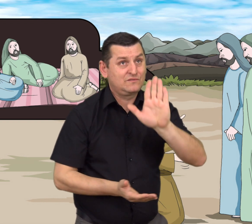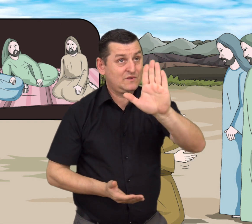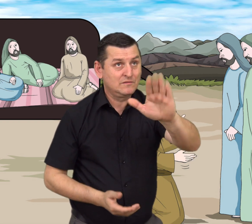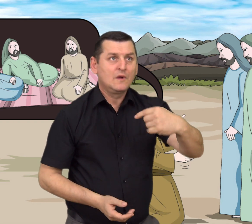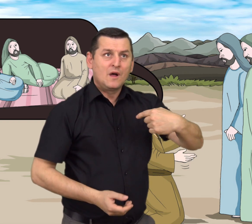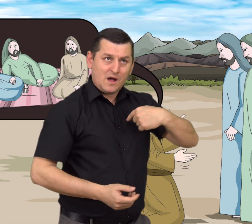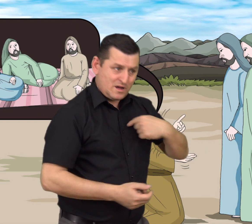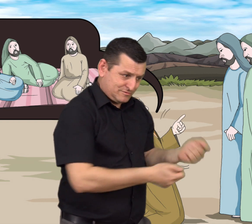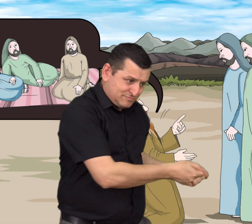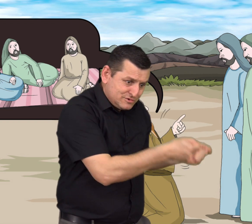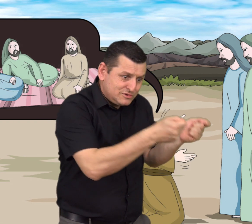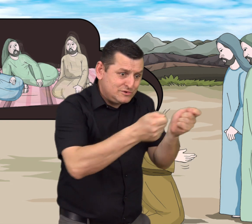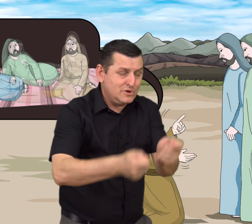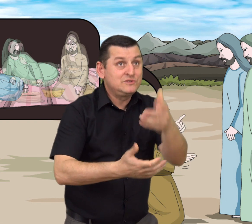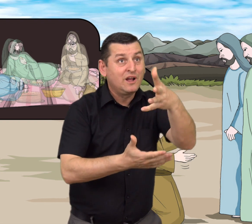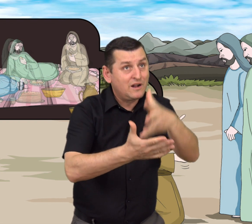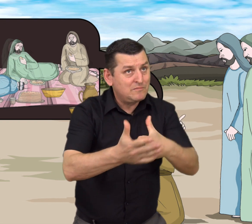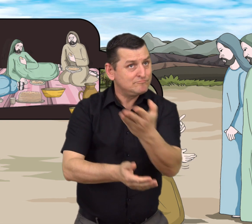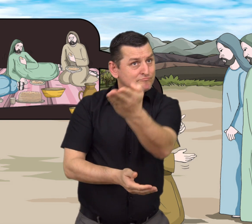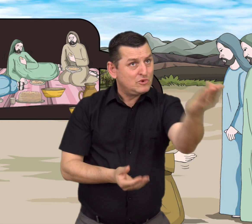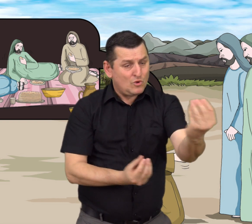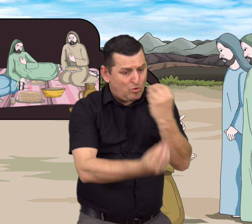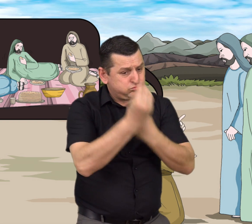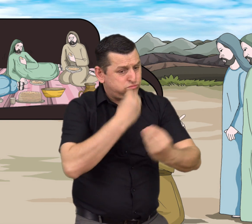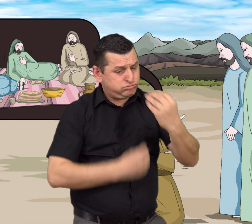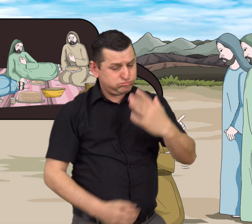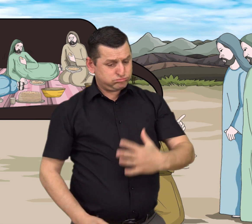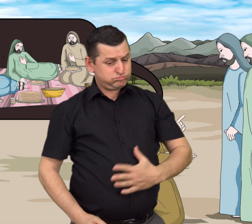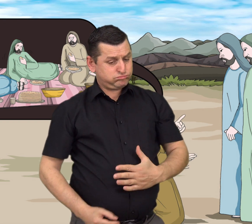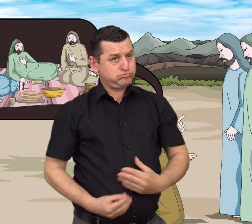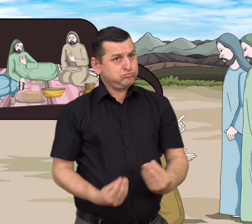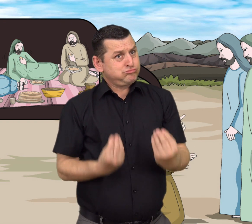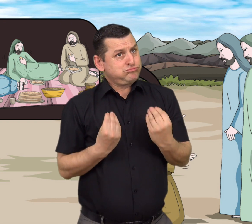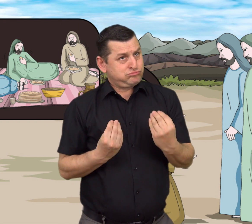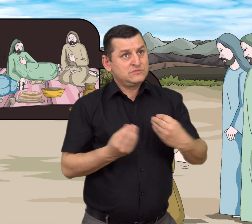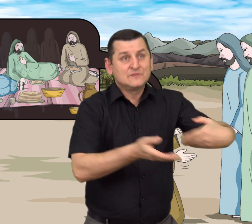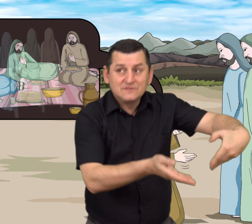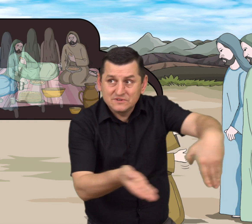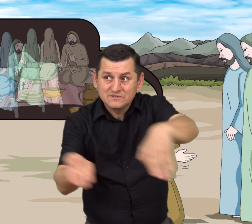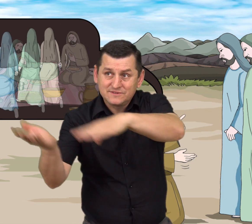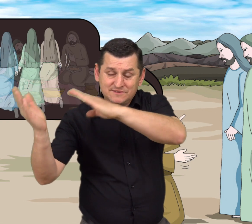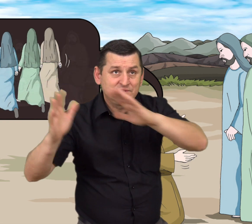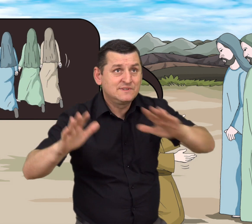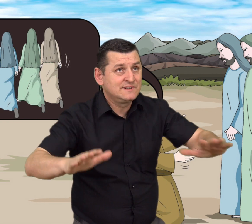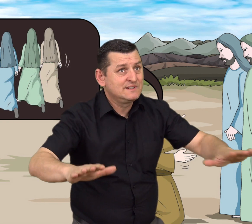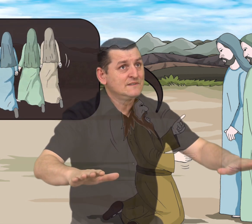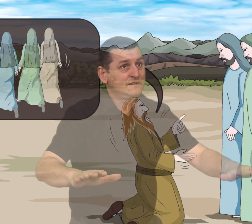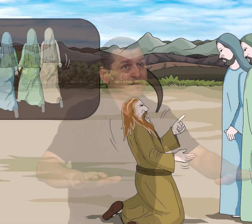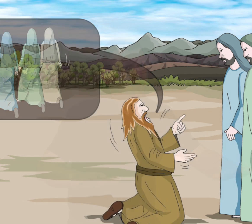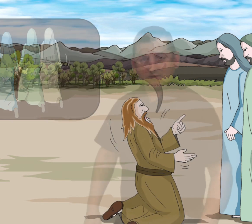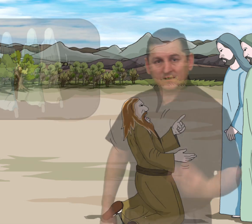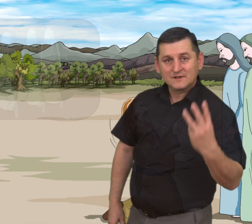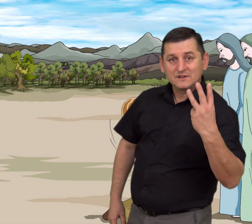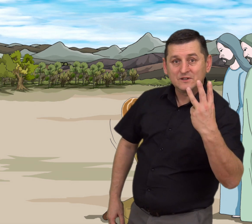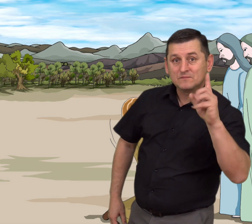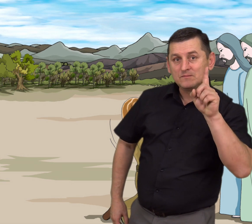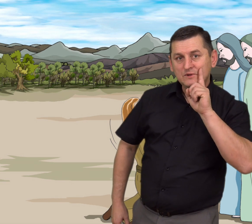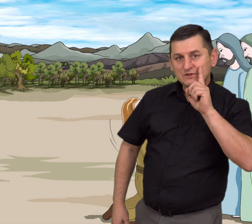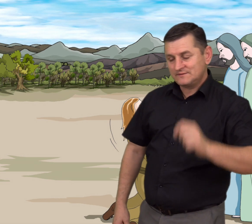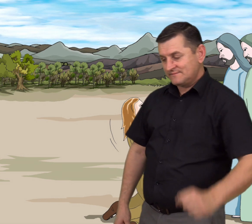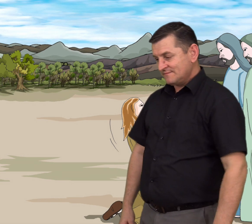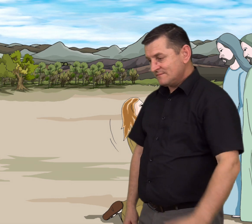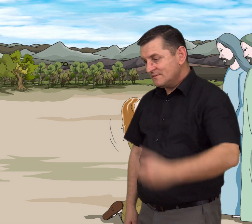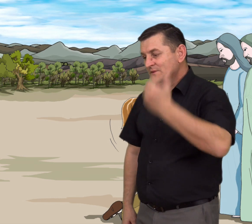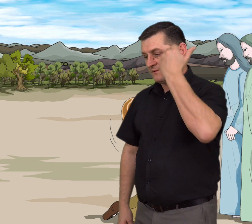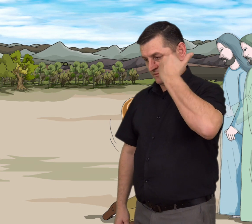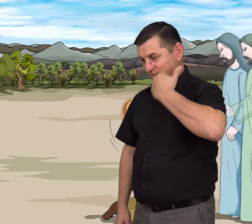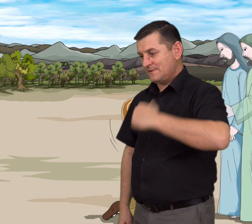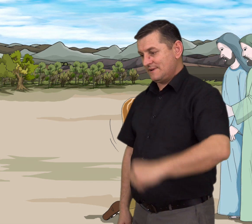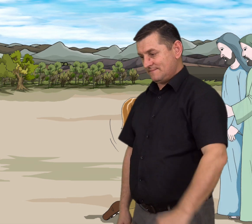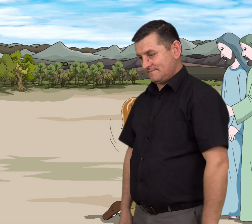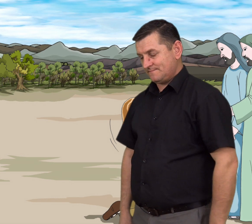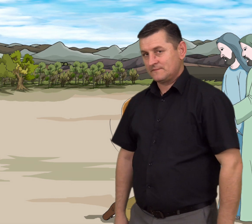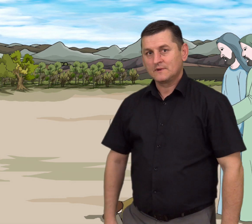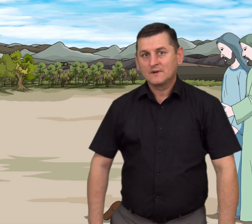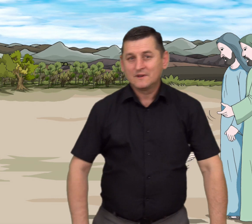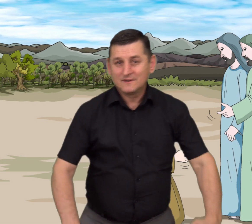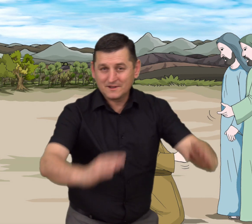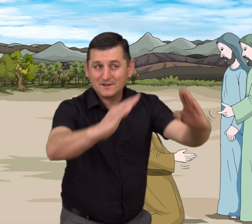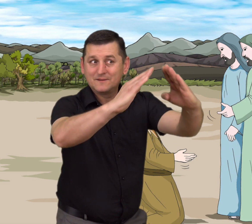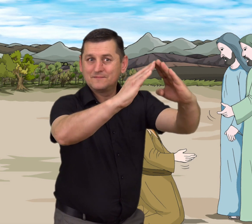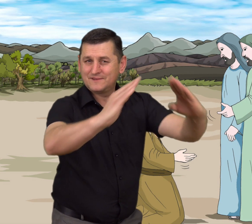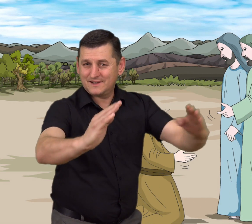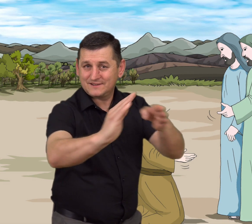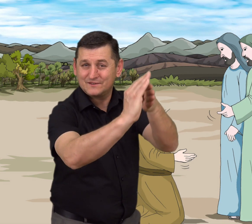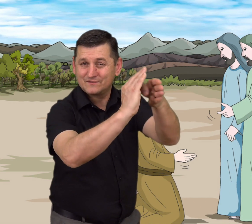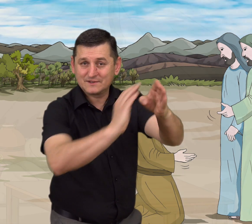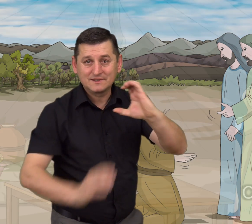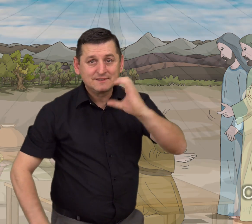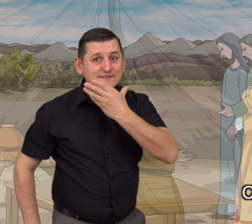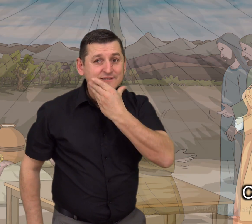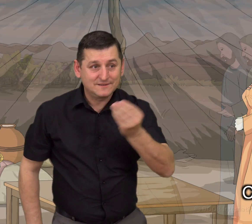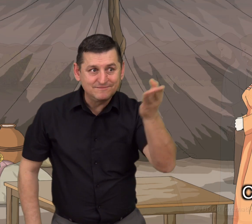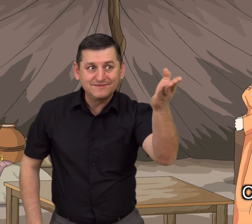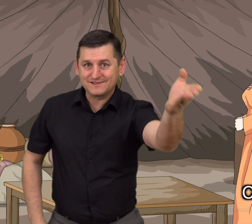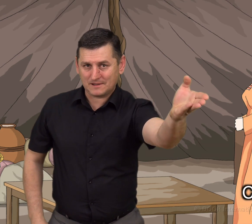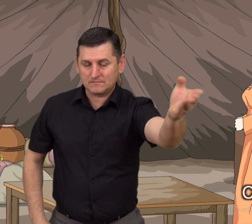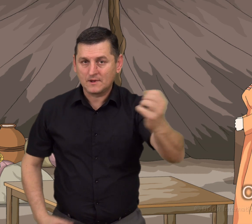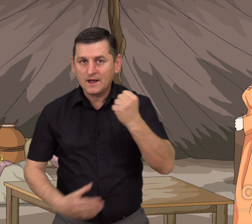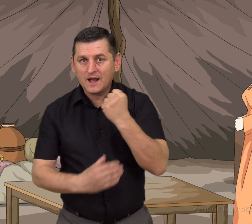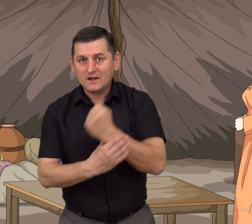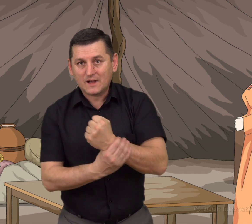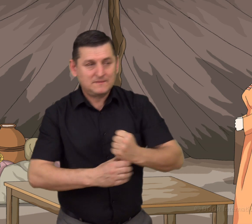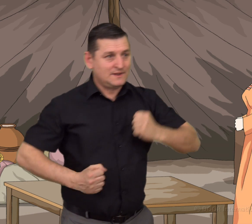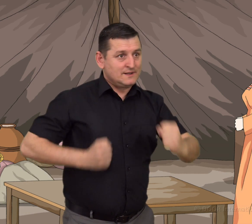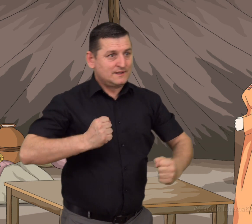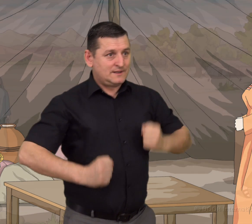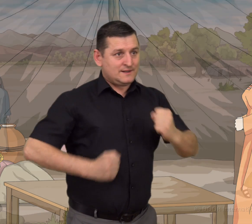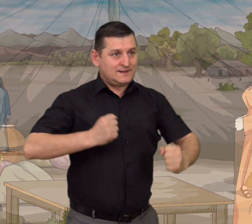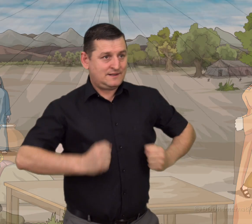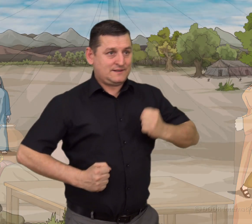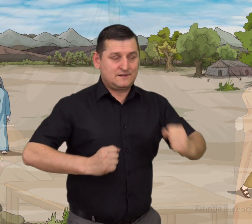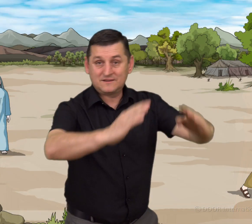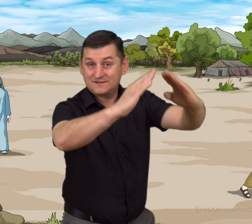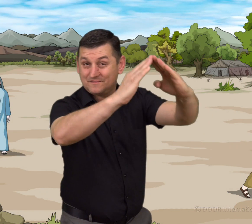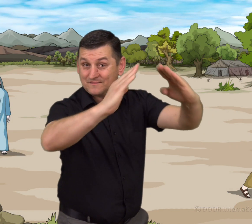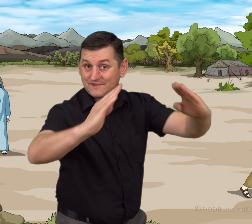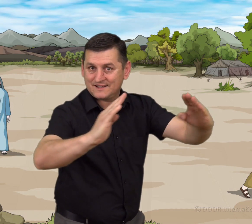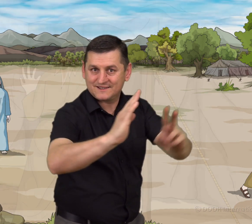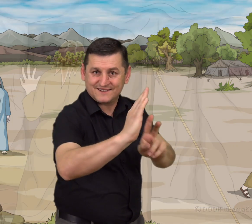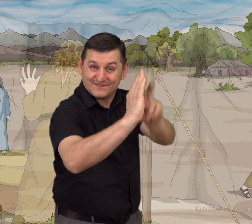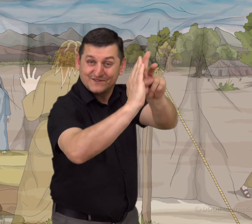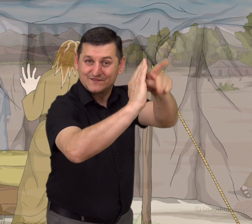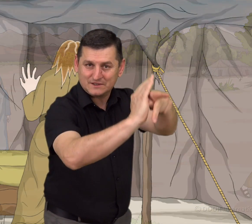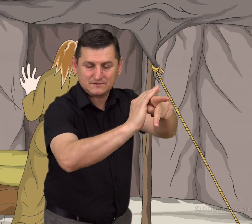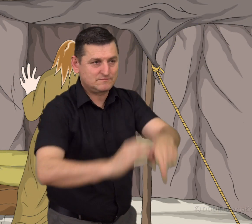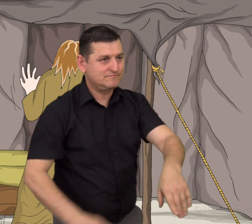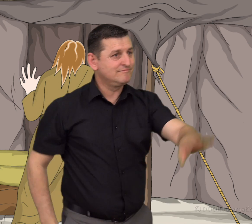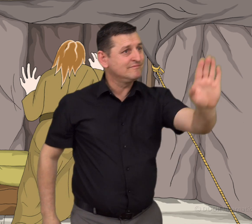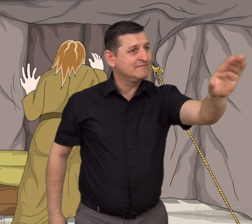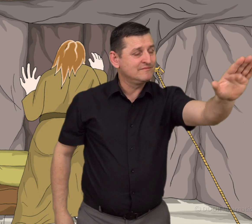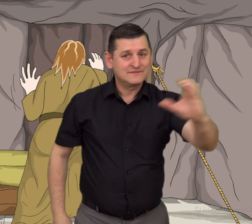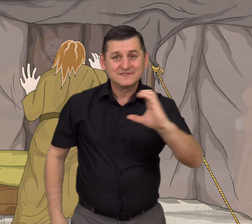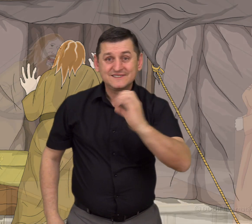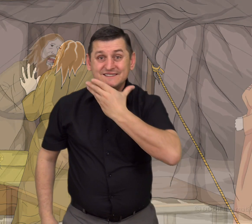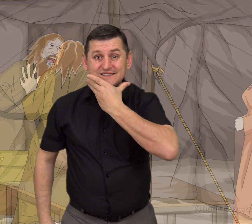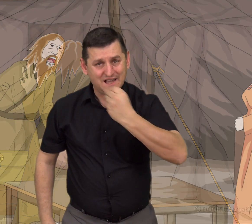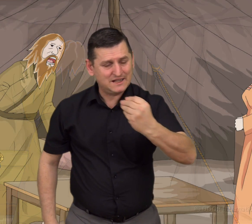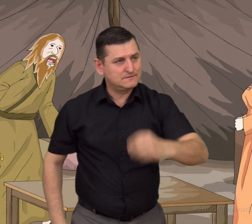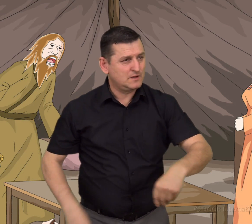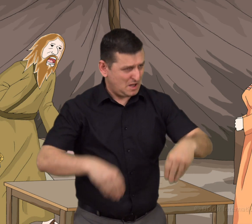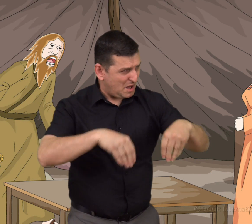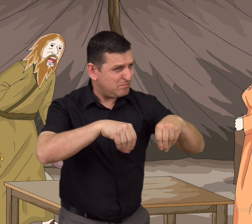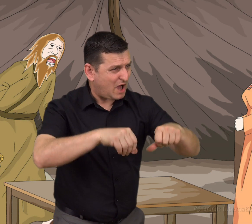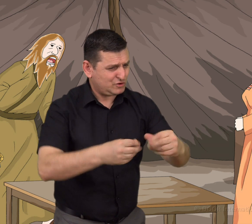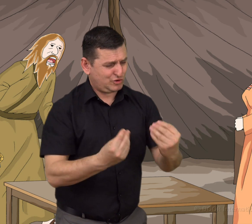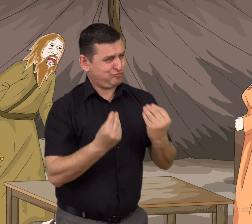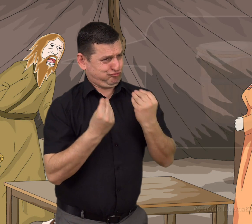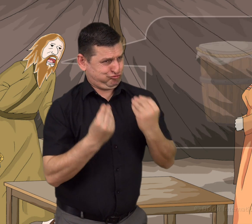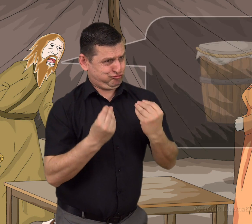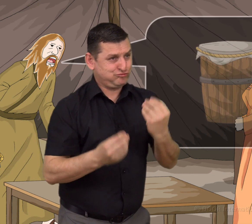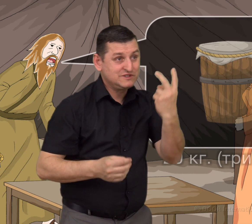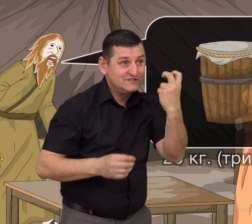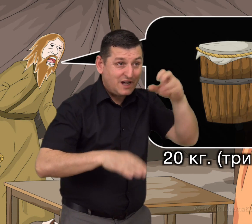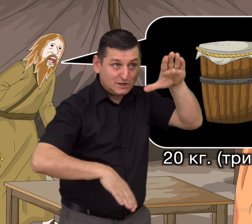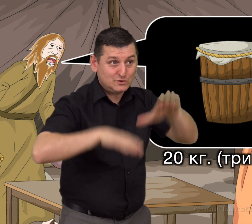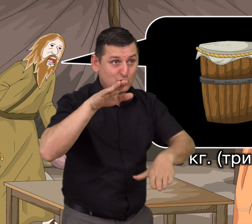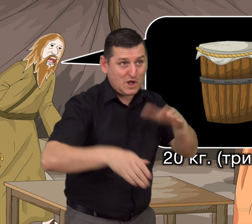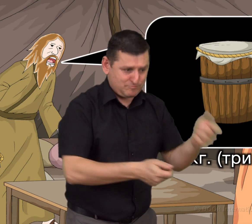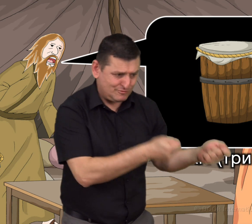And I will bring a bit of bread so that you may refresh yourselves. This is why you have passed your servant’s way. After that, you may continue on your way.” “Yes,” they replied, “you may do as you have said.” So Abraham hurried into the tent and said to Sarah, “Quick!